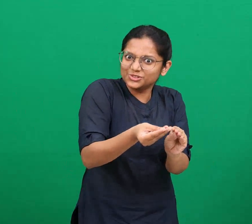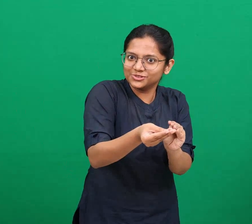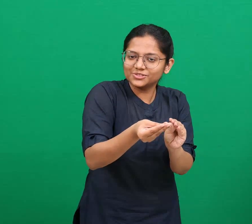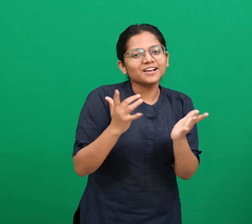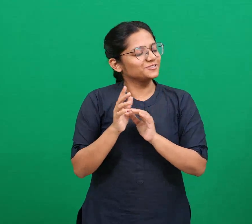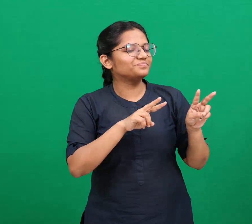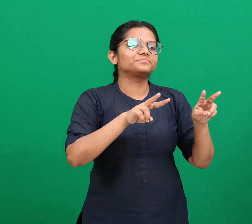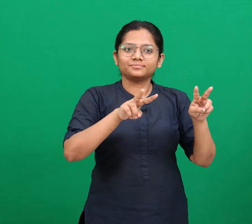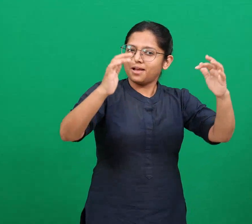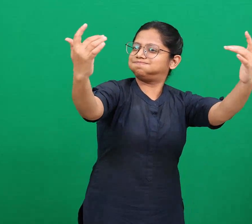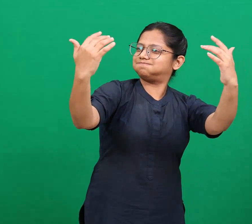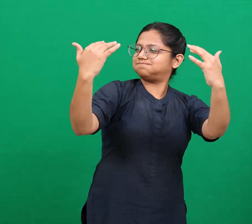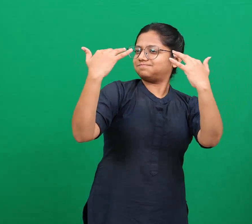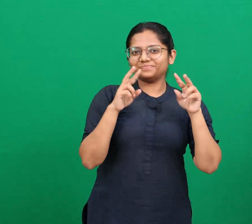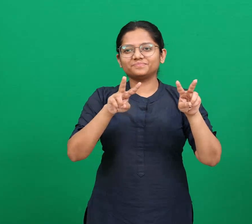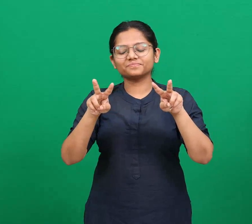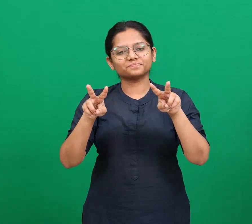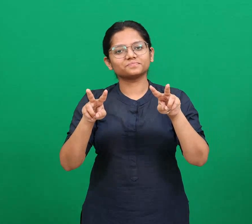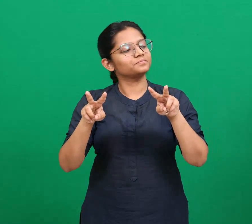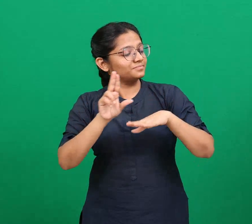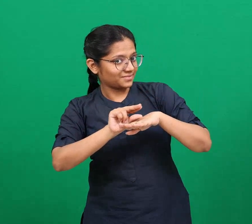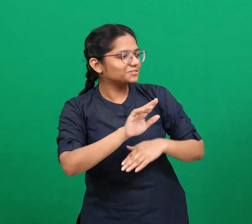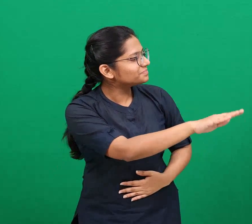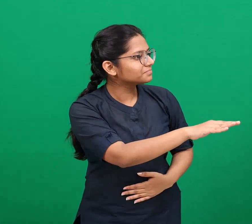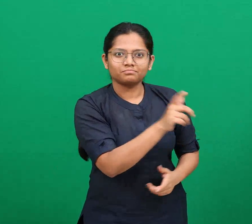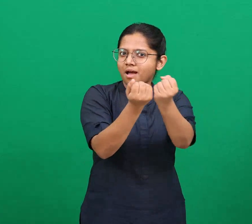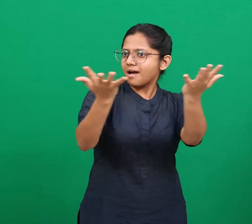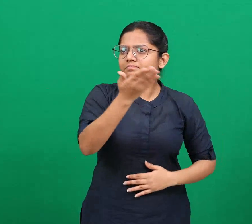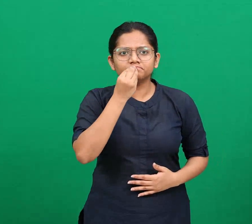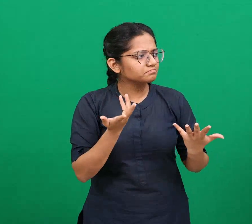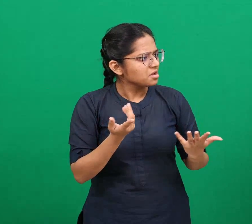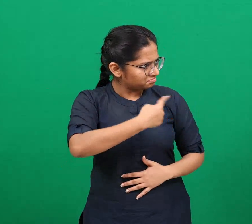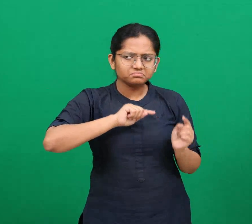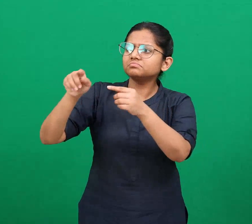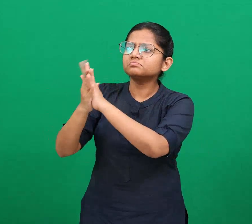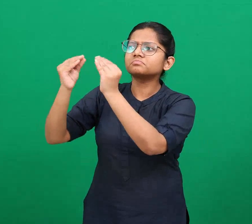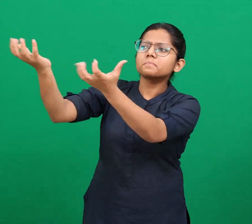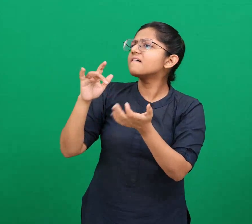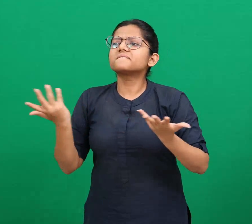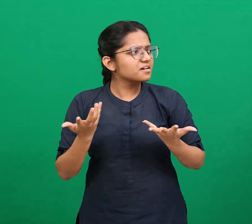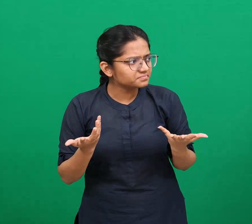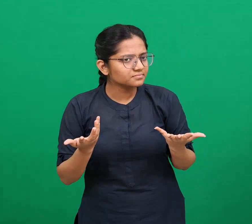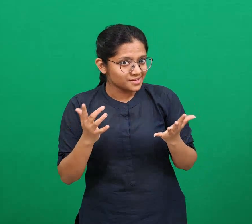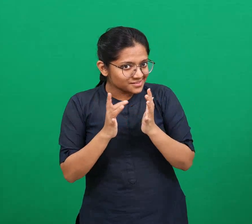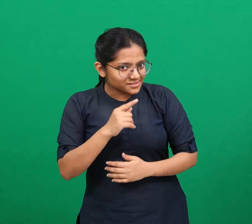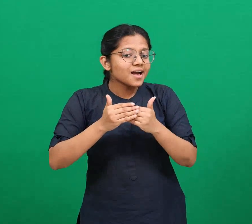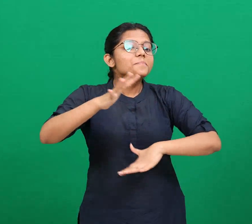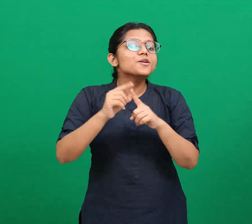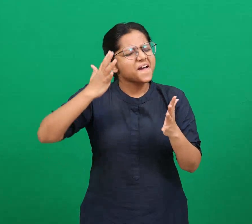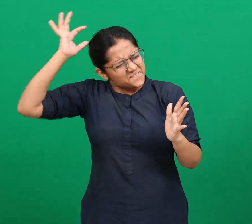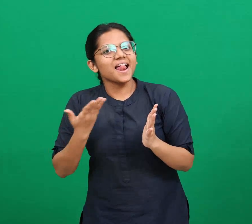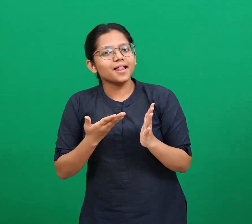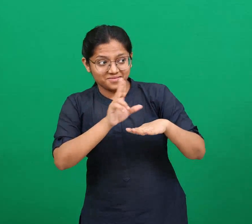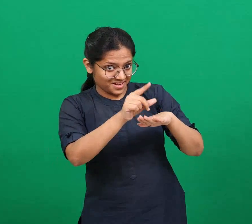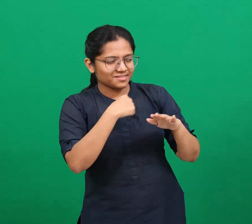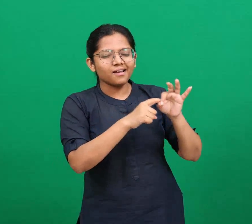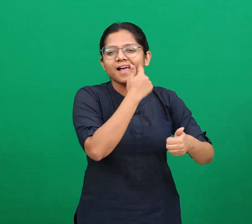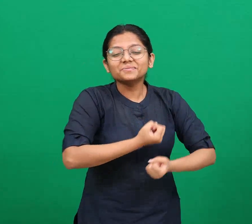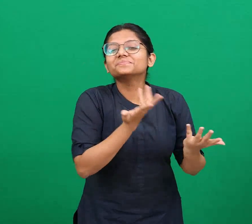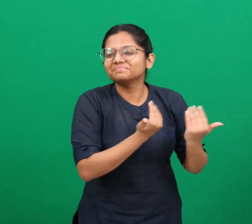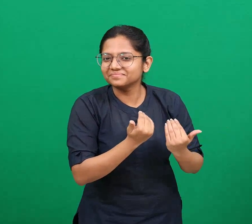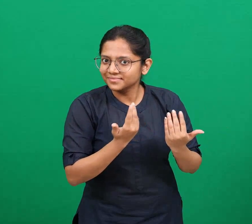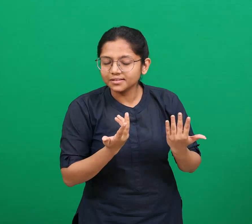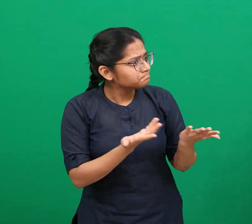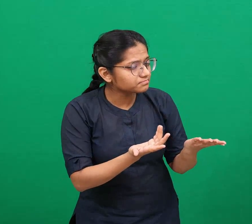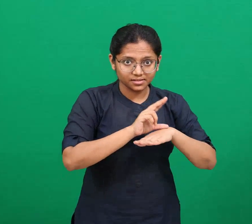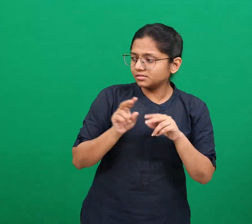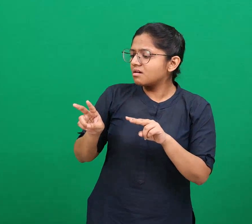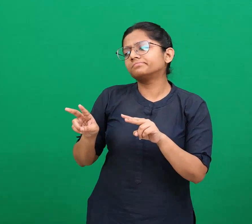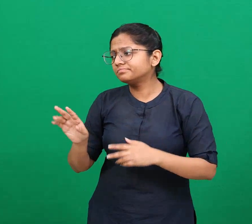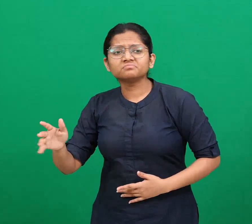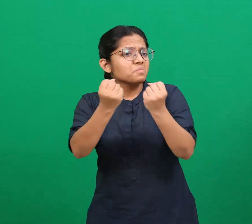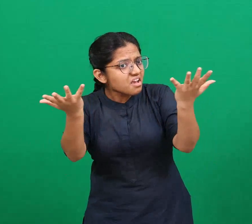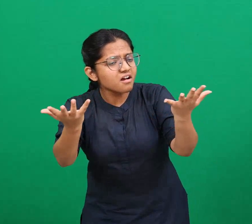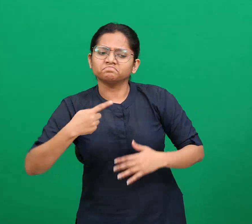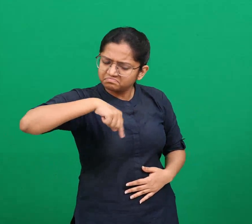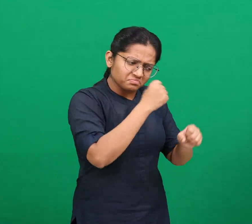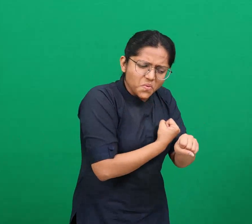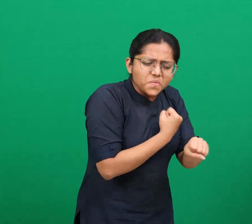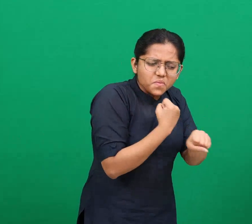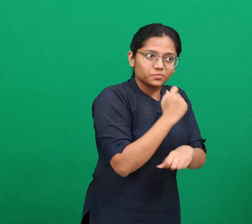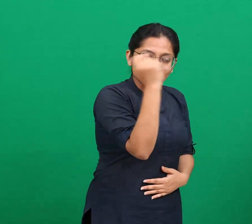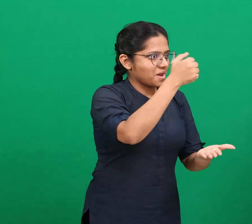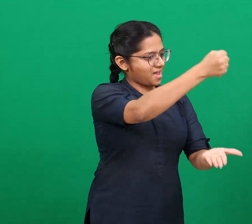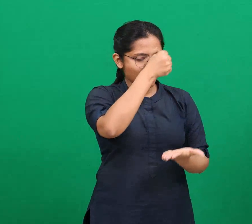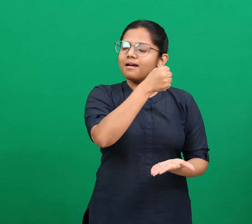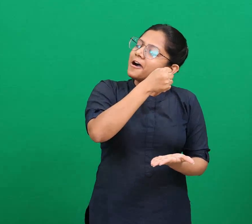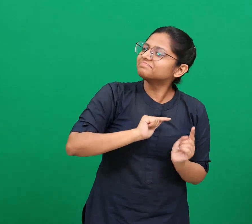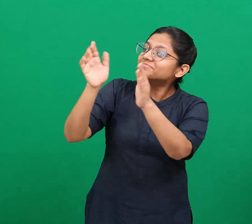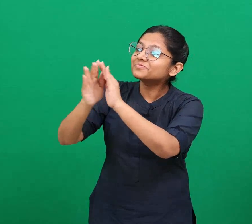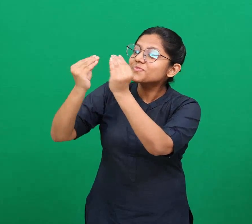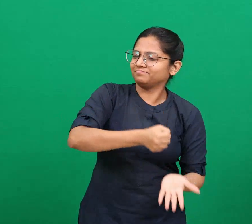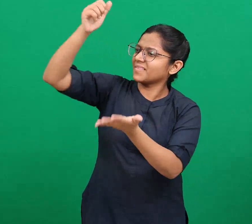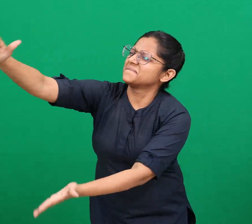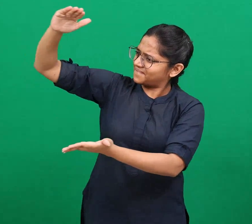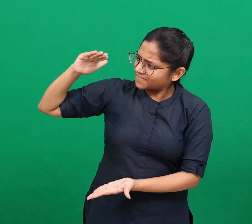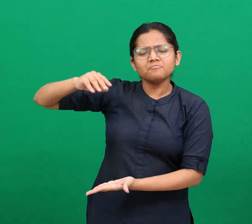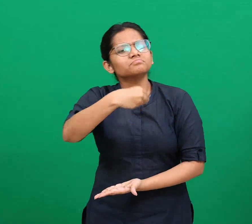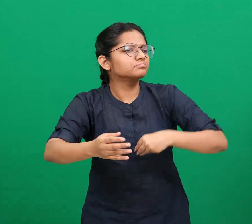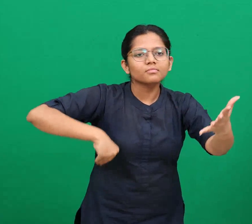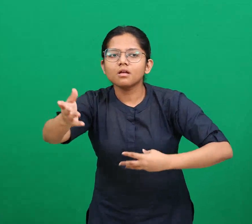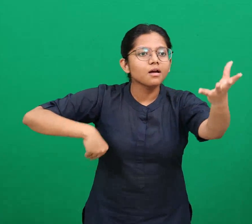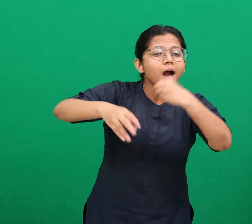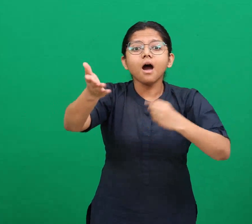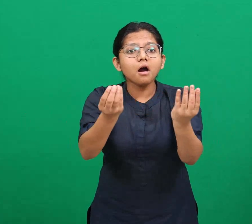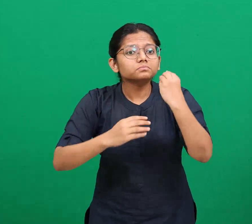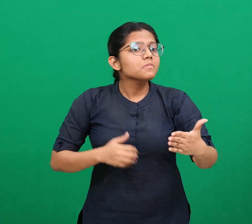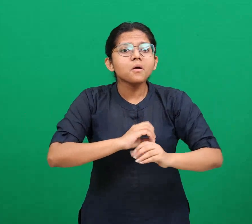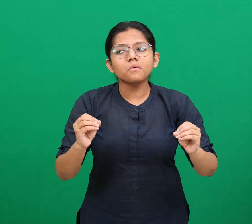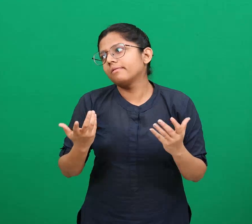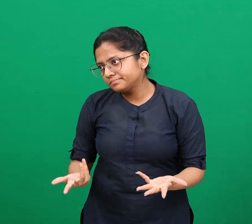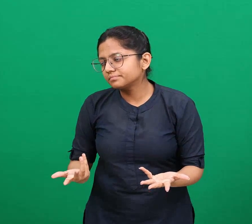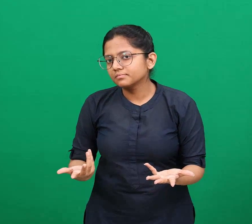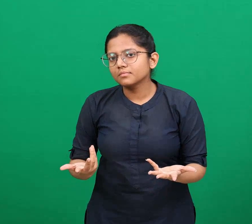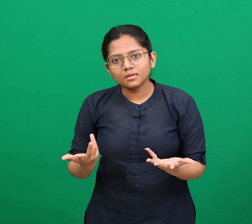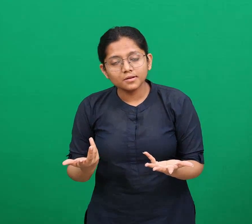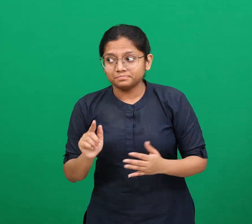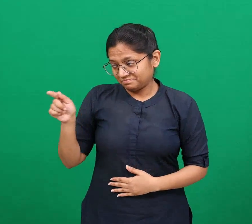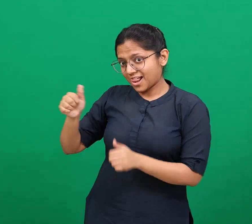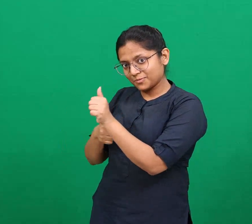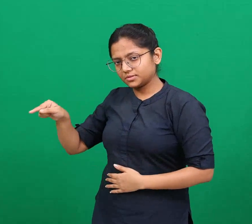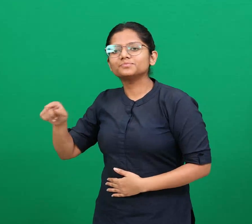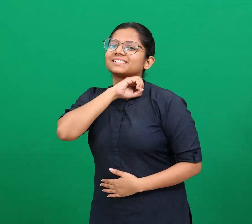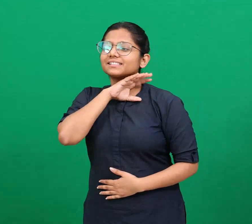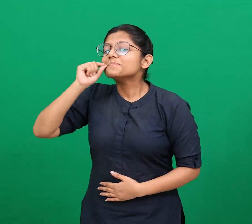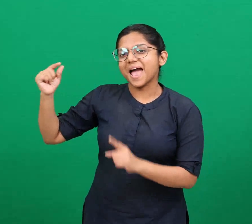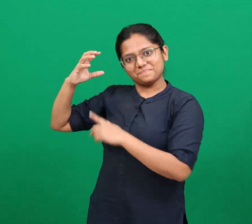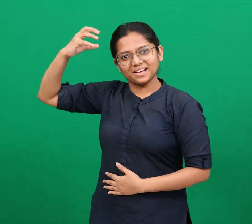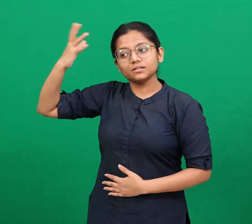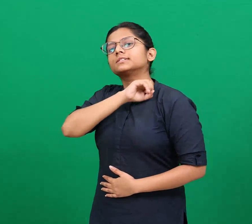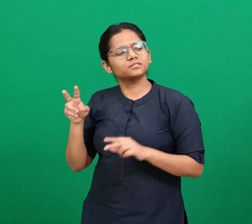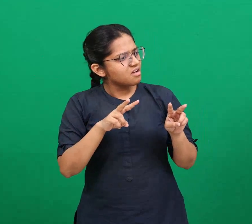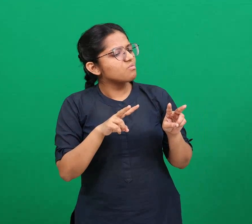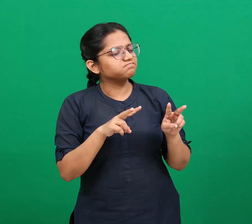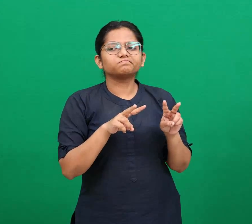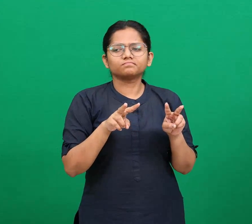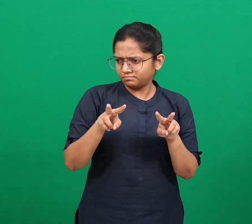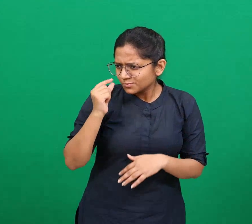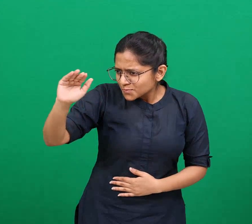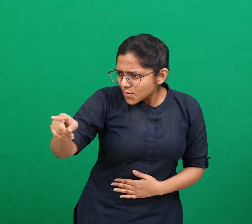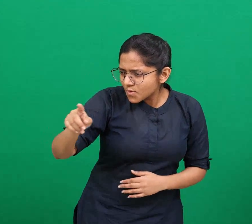When Jesus looked up and saw a large crowd coming toward Him, He said to Philip, "Where can we buy bread for these people to eat?" But He was asking this to test him, for He knew what He was about to do. Philip answered, "Two hundred denarii would not buy enough bread for each of them to have a small piece."